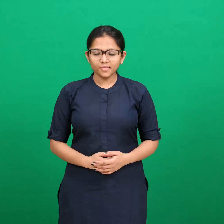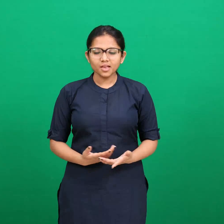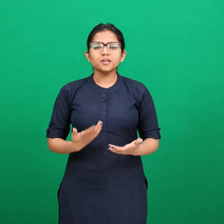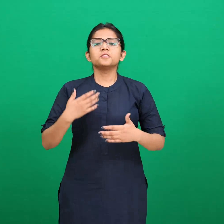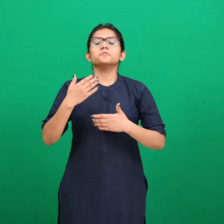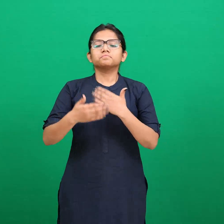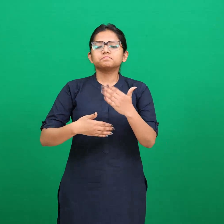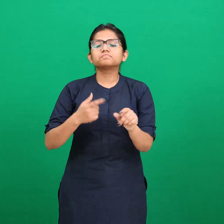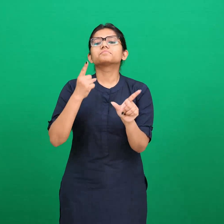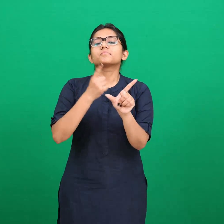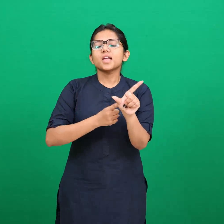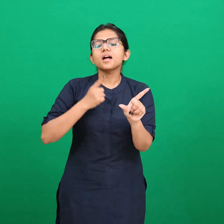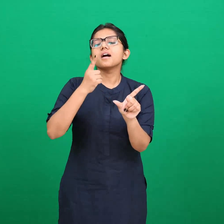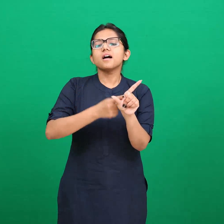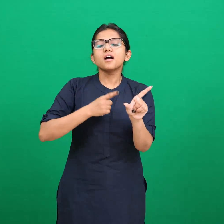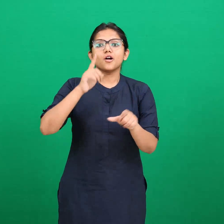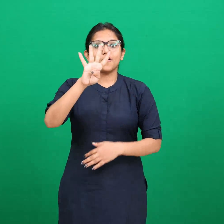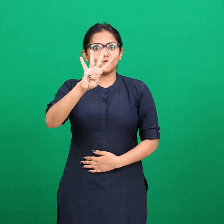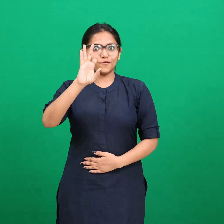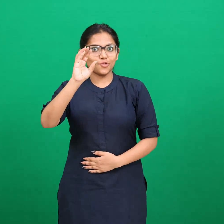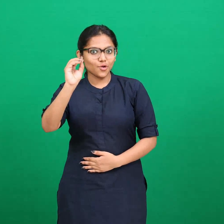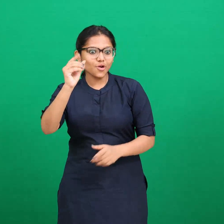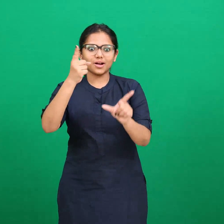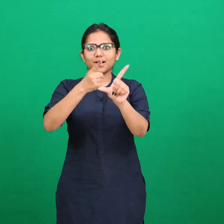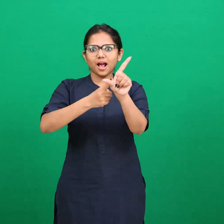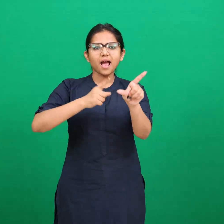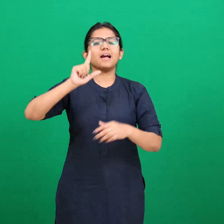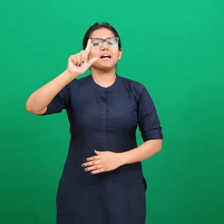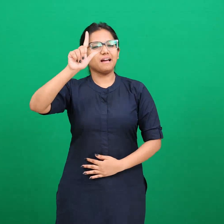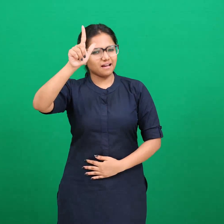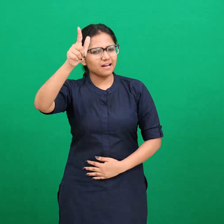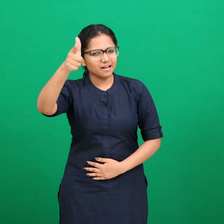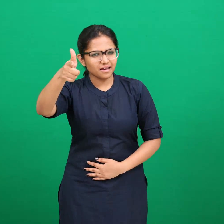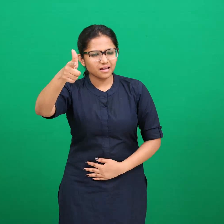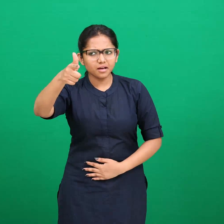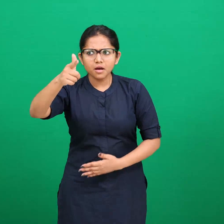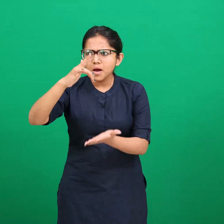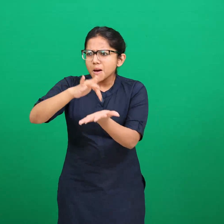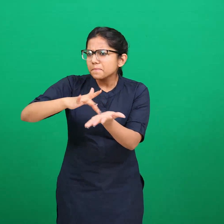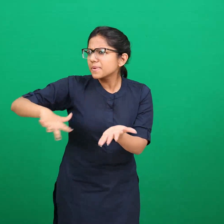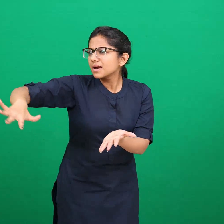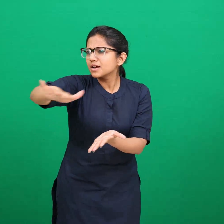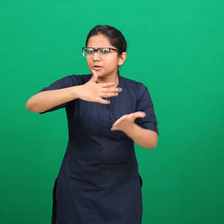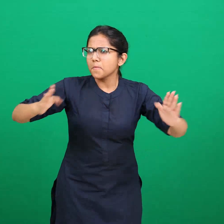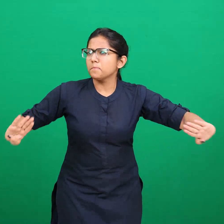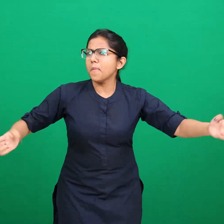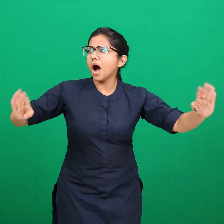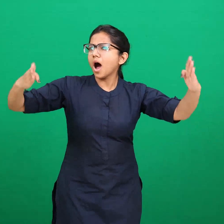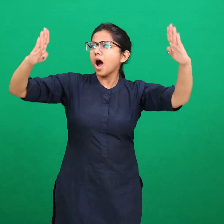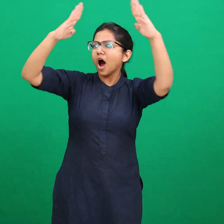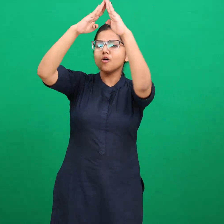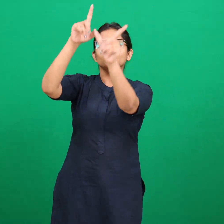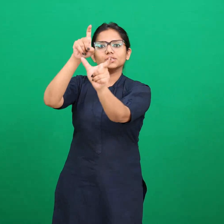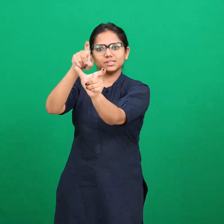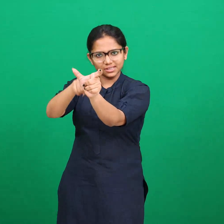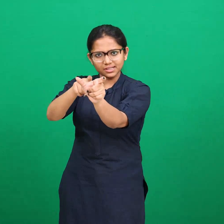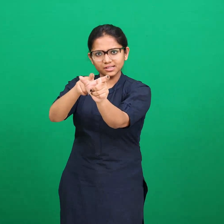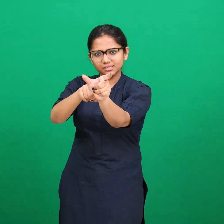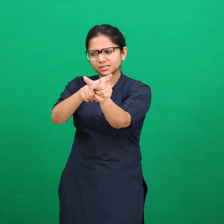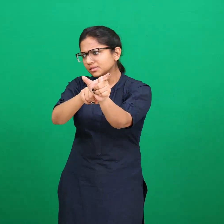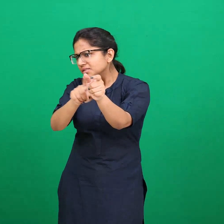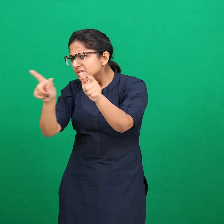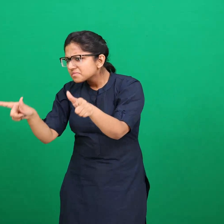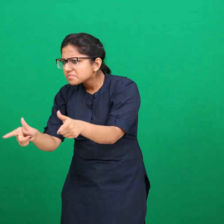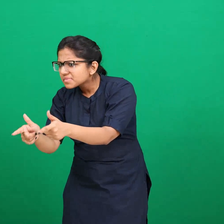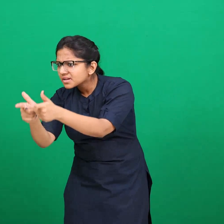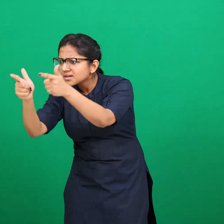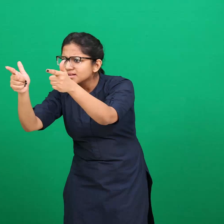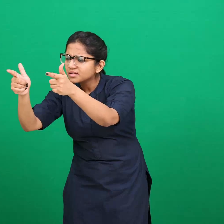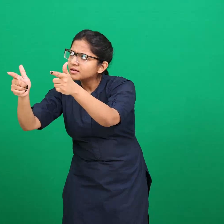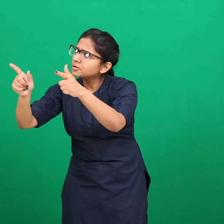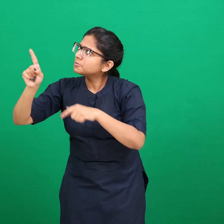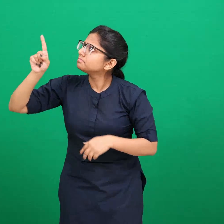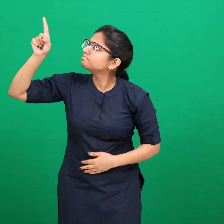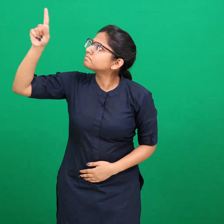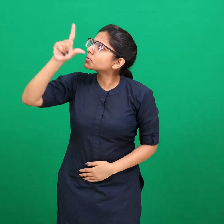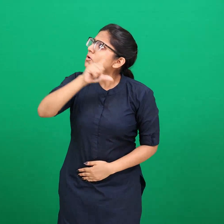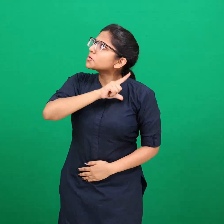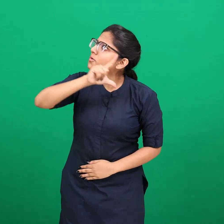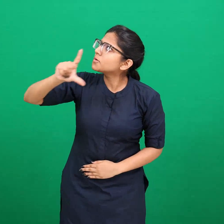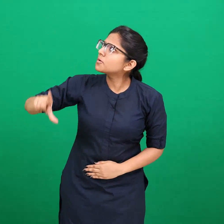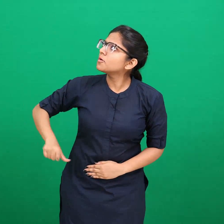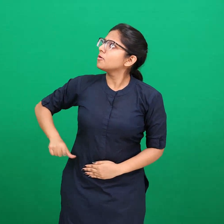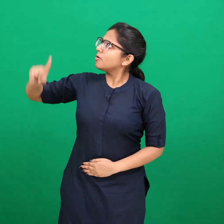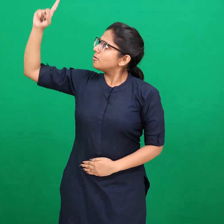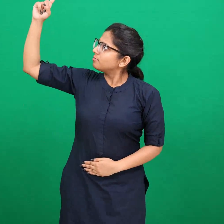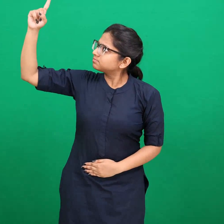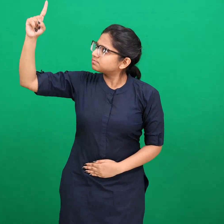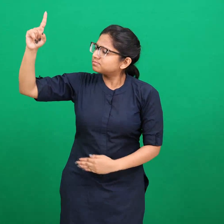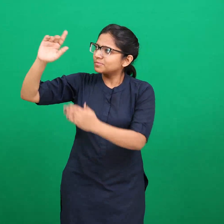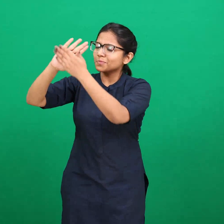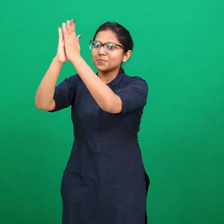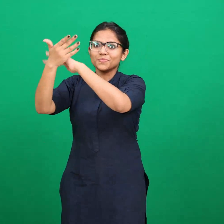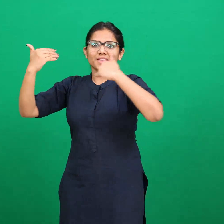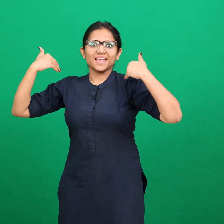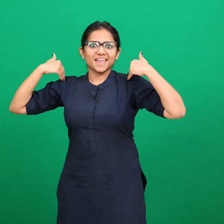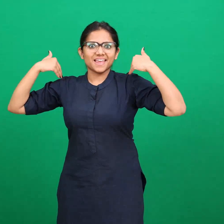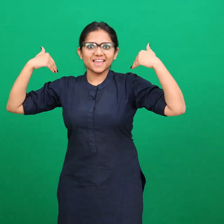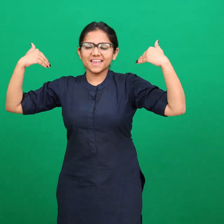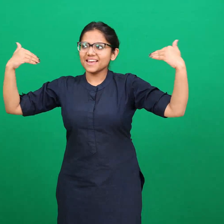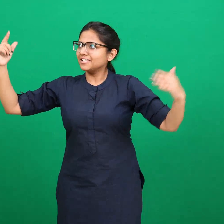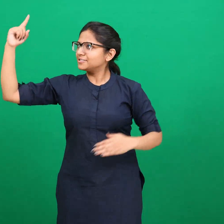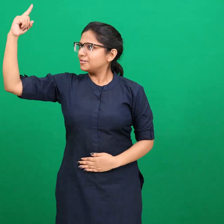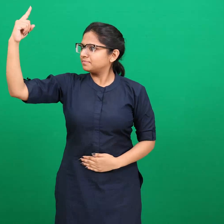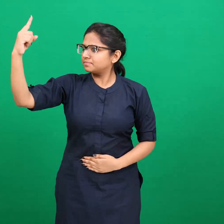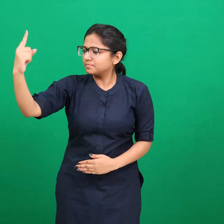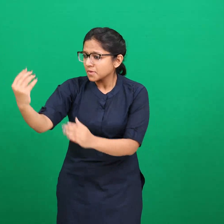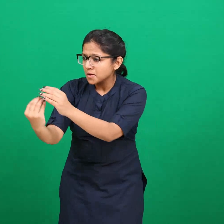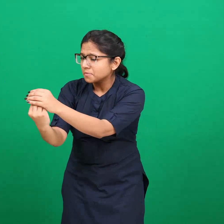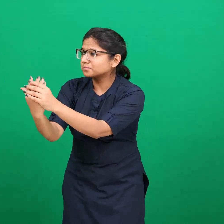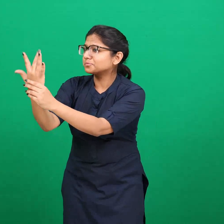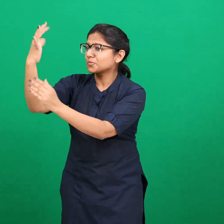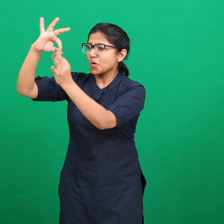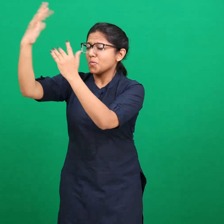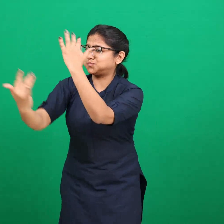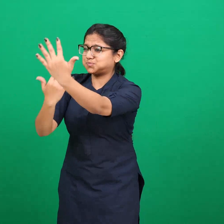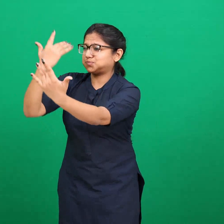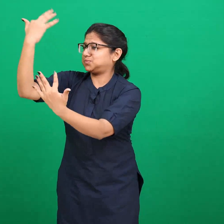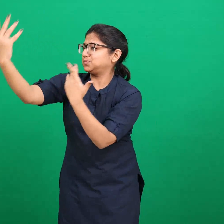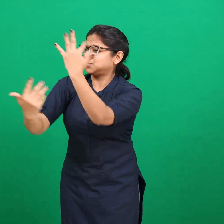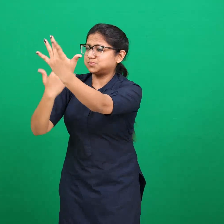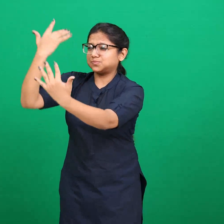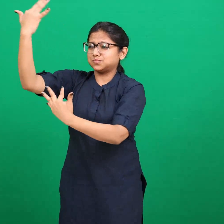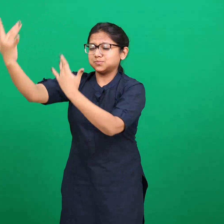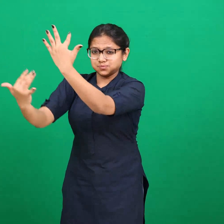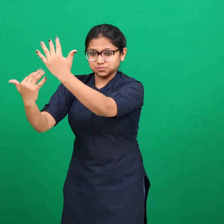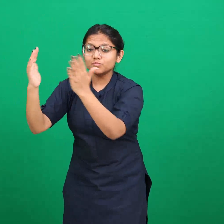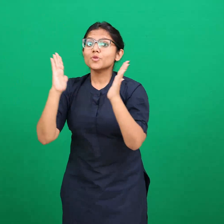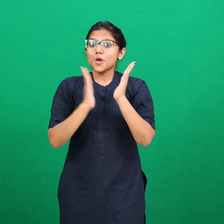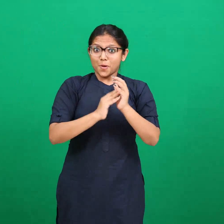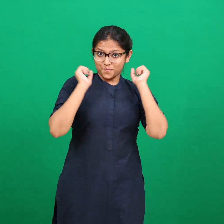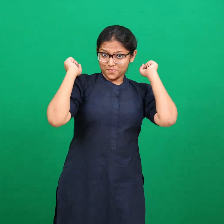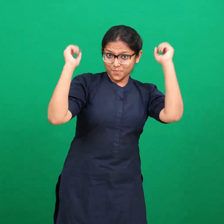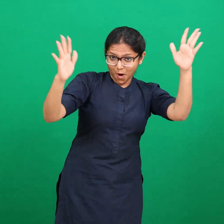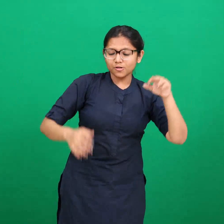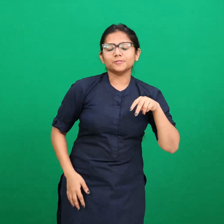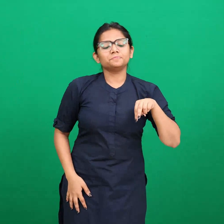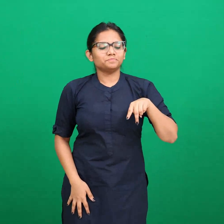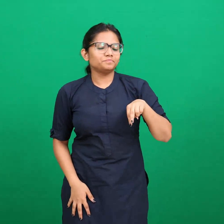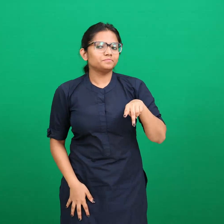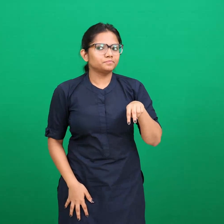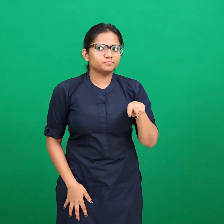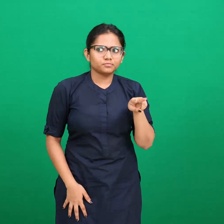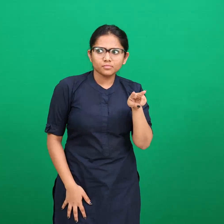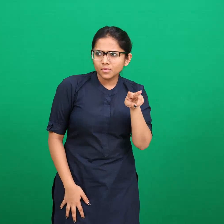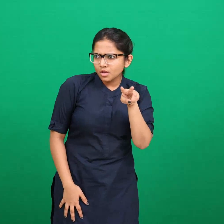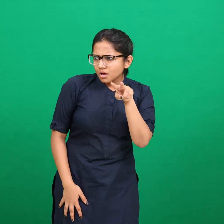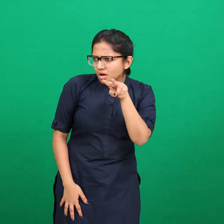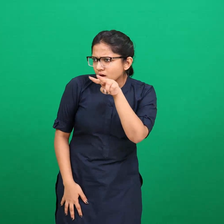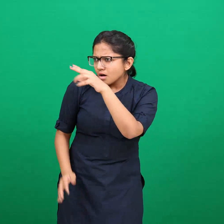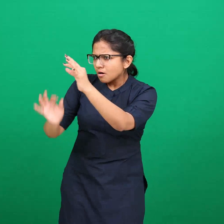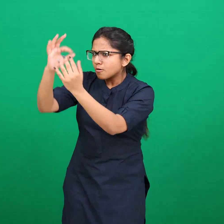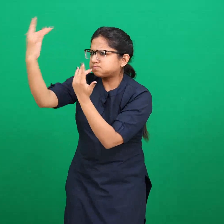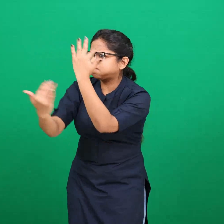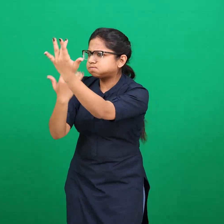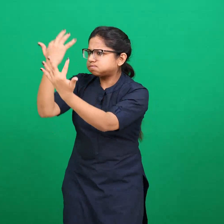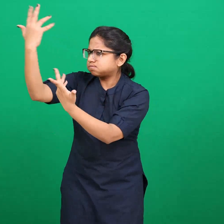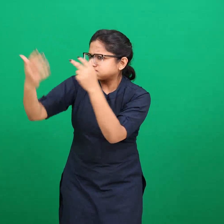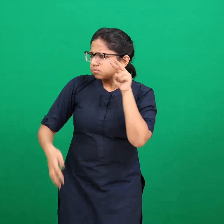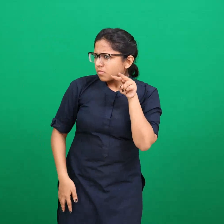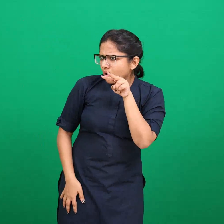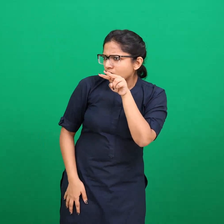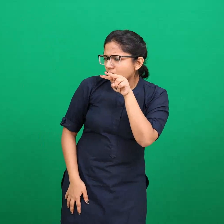After forty years had passed, an angel appeared to Moses in the flames of a burning bush in the desert near Mount Sinai.